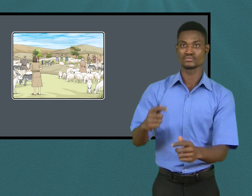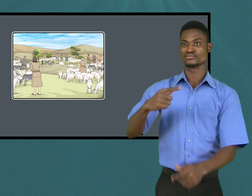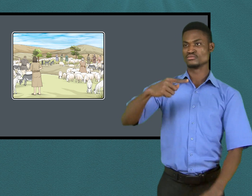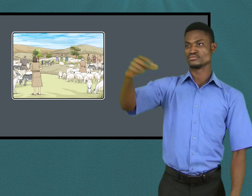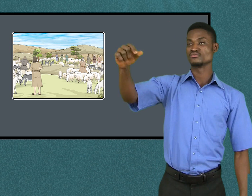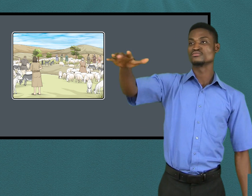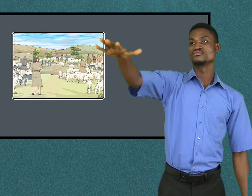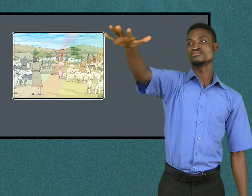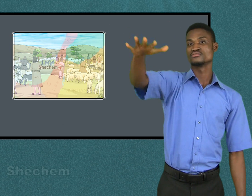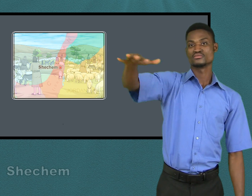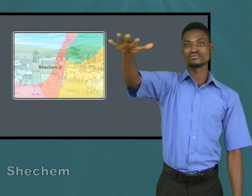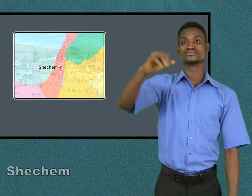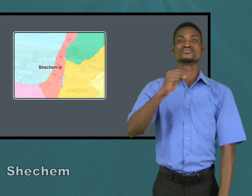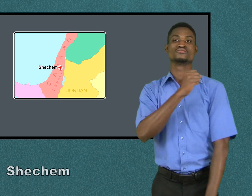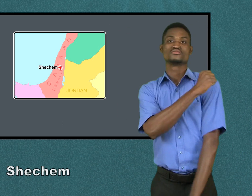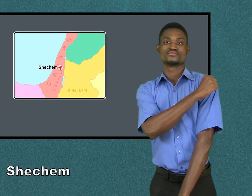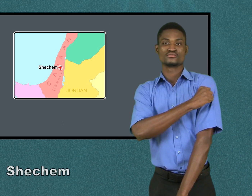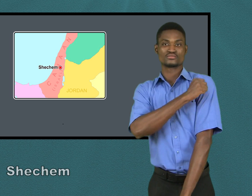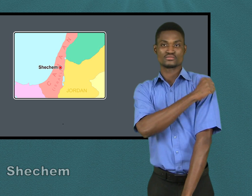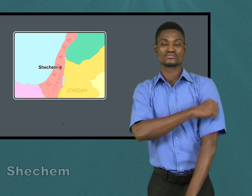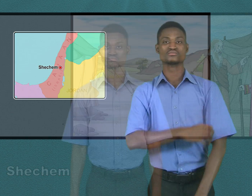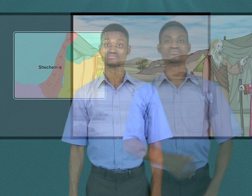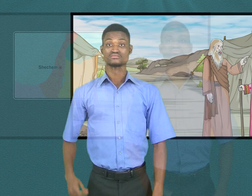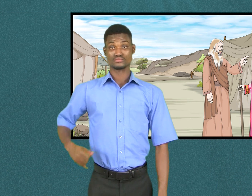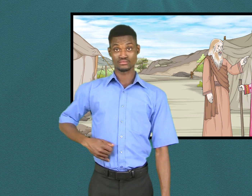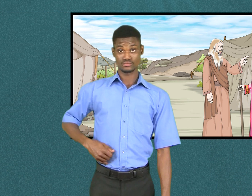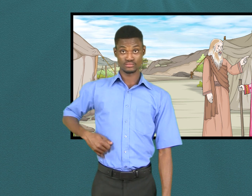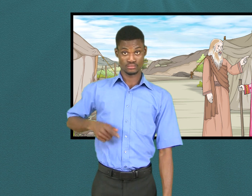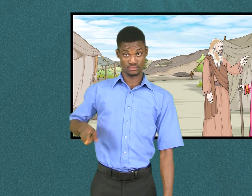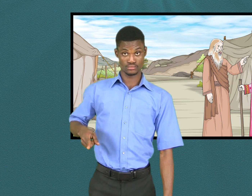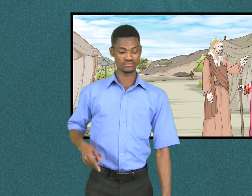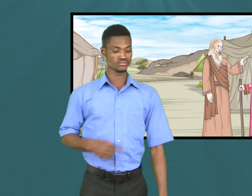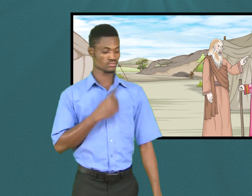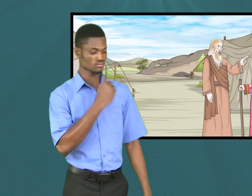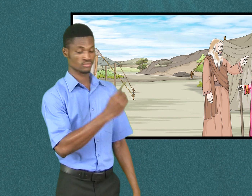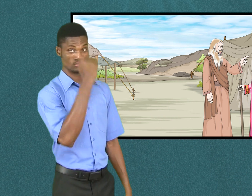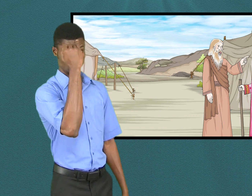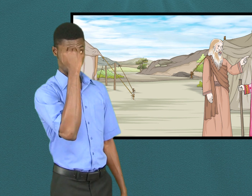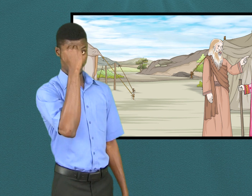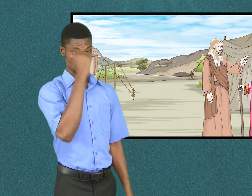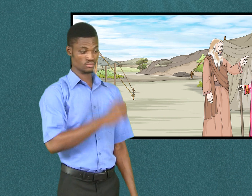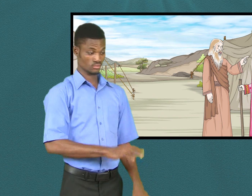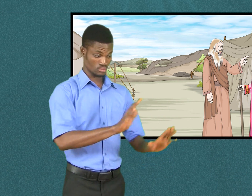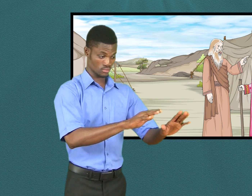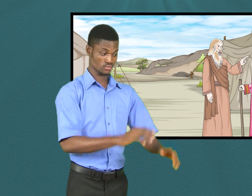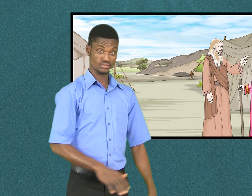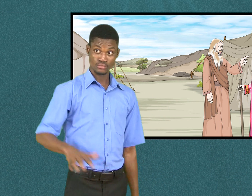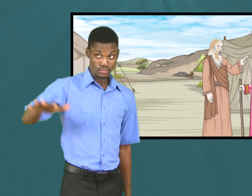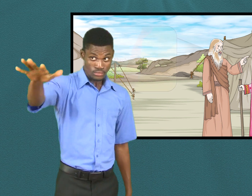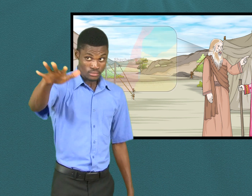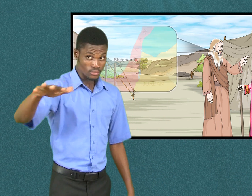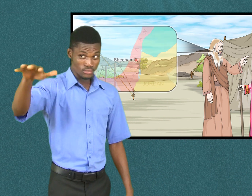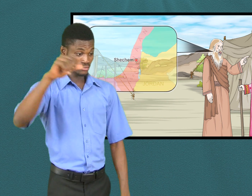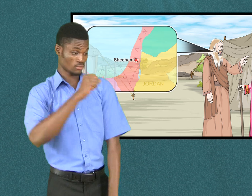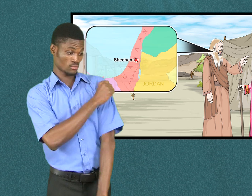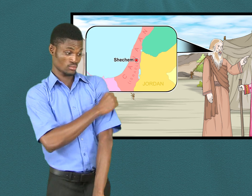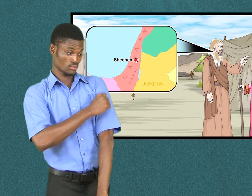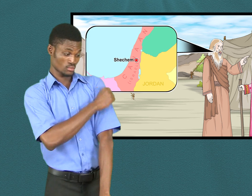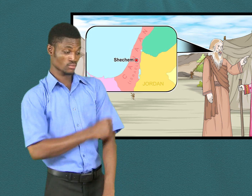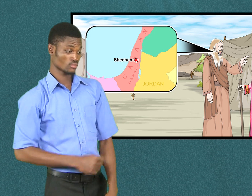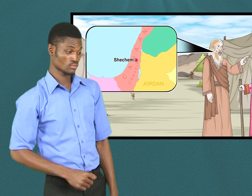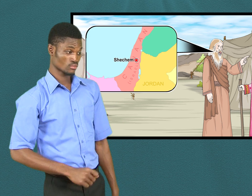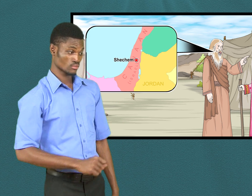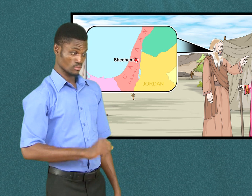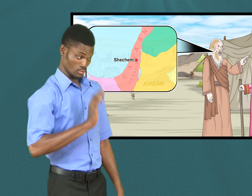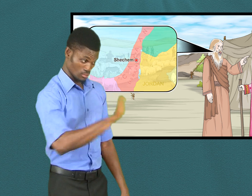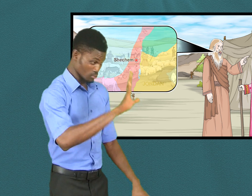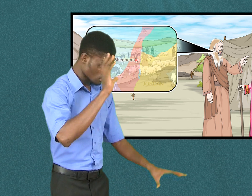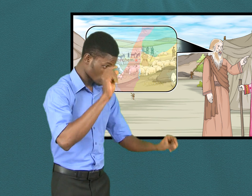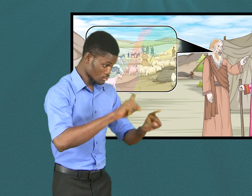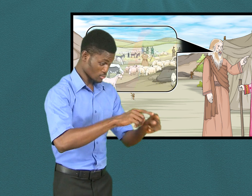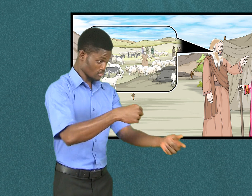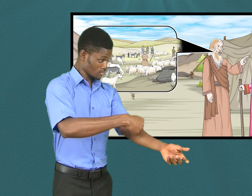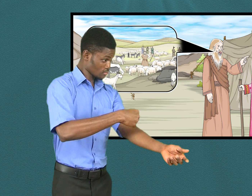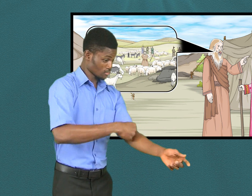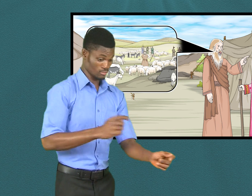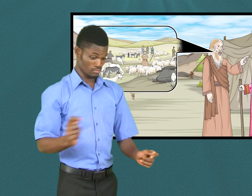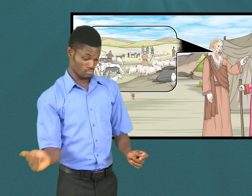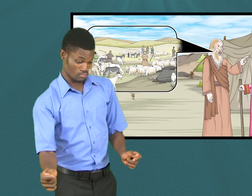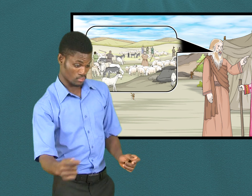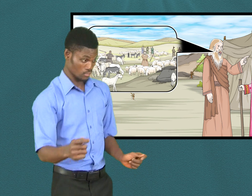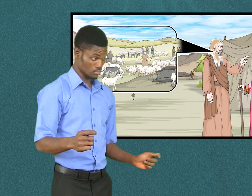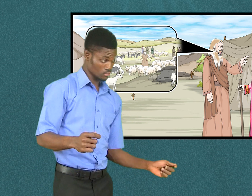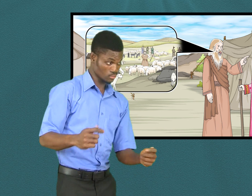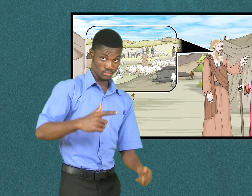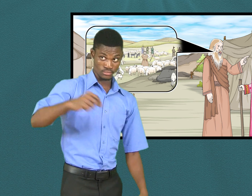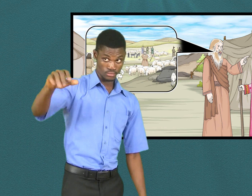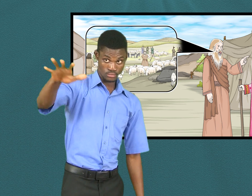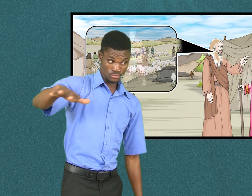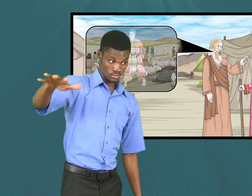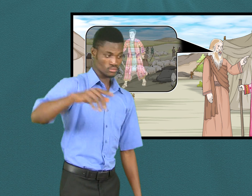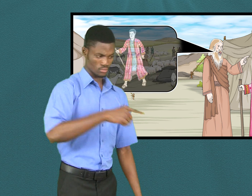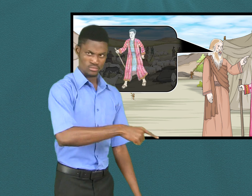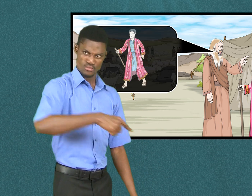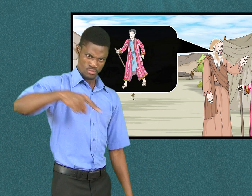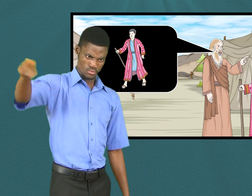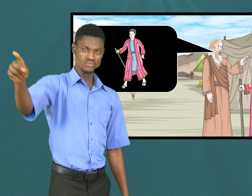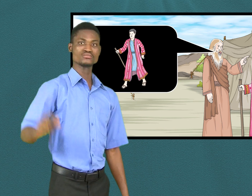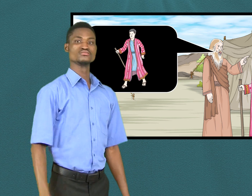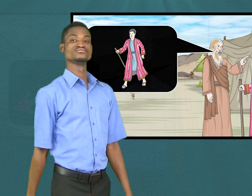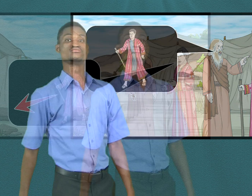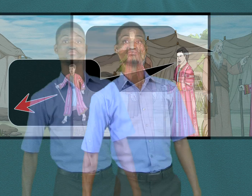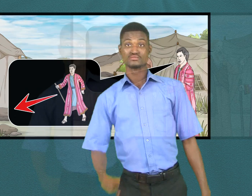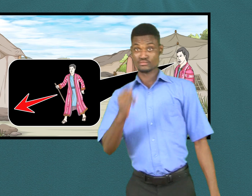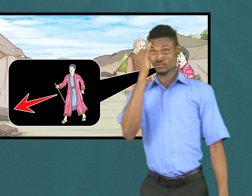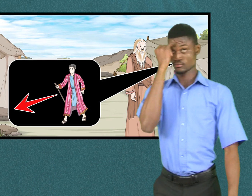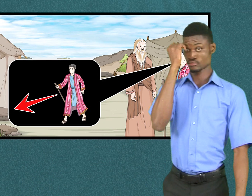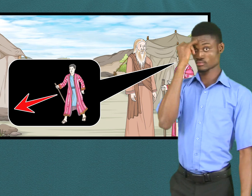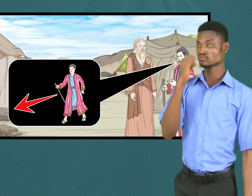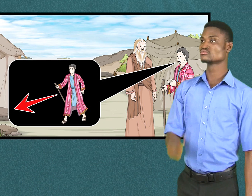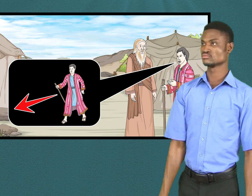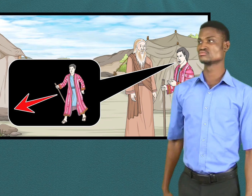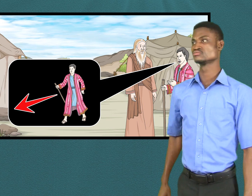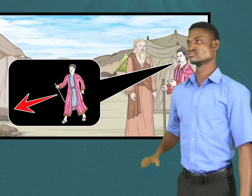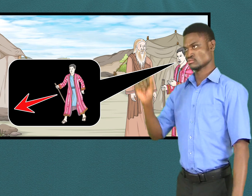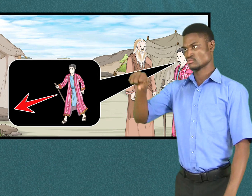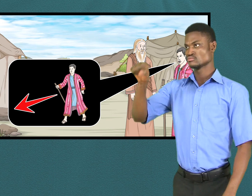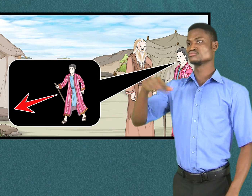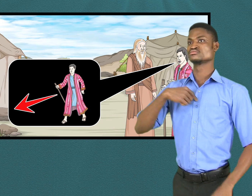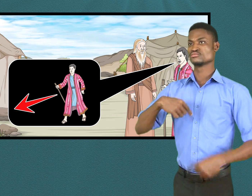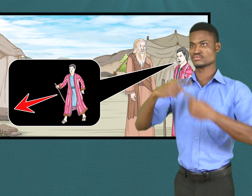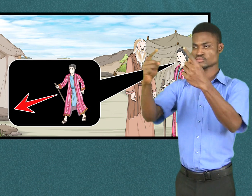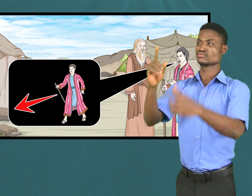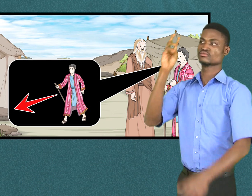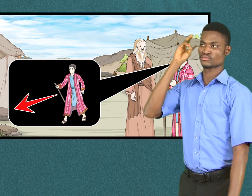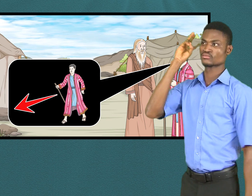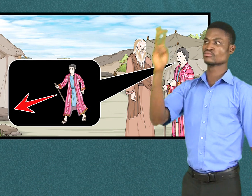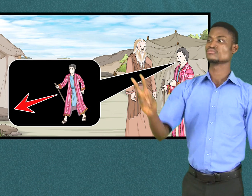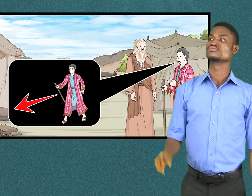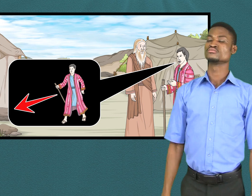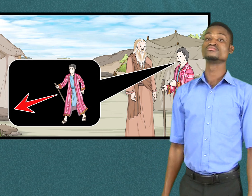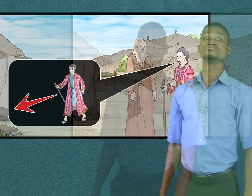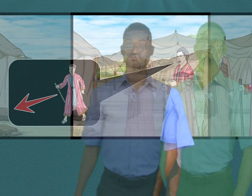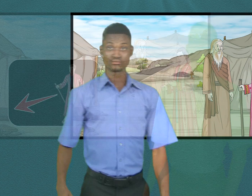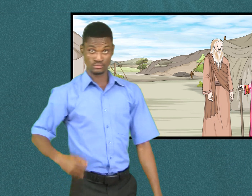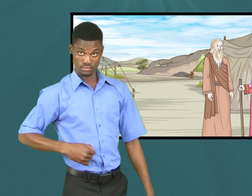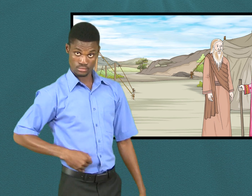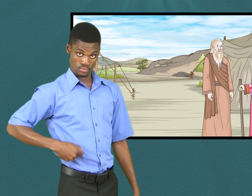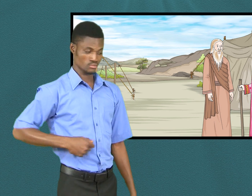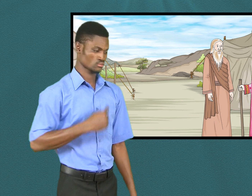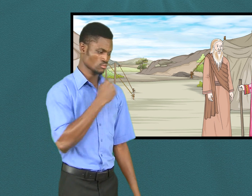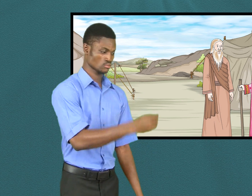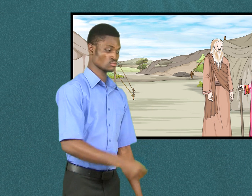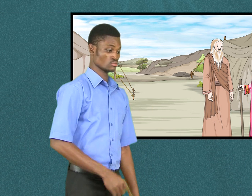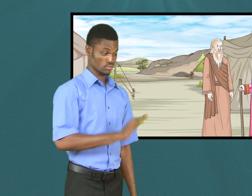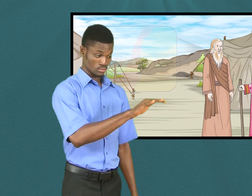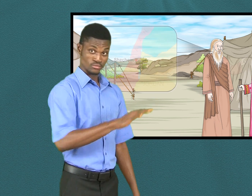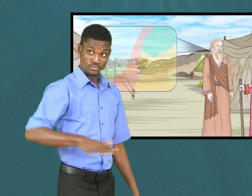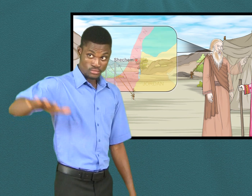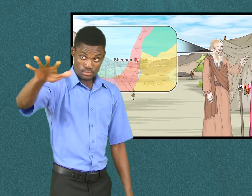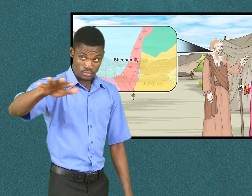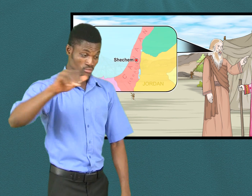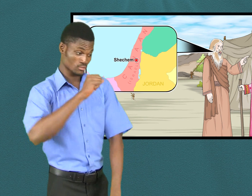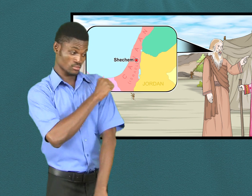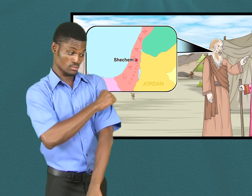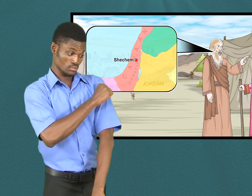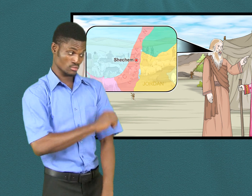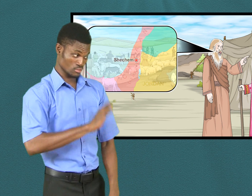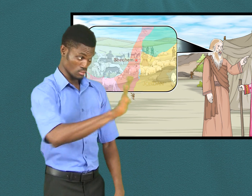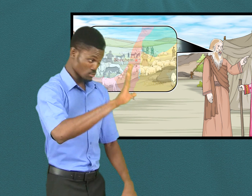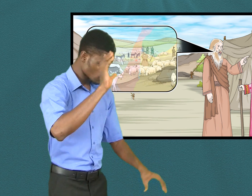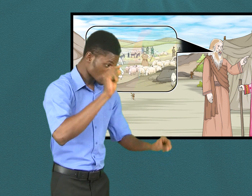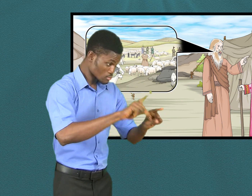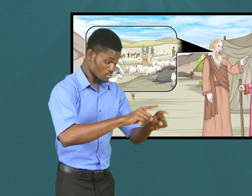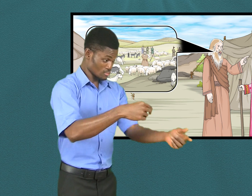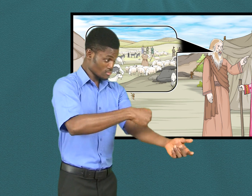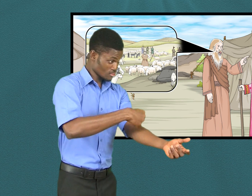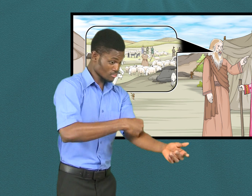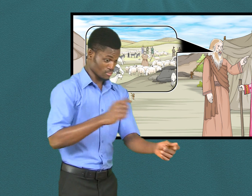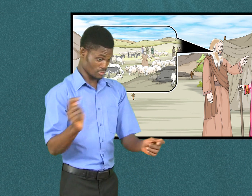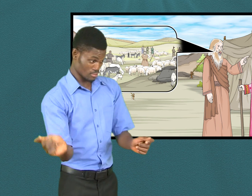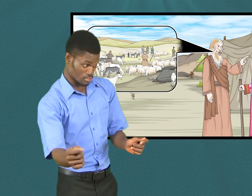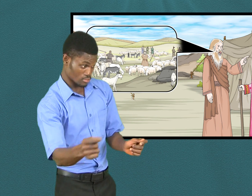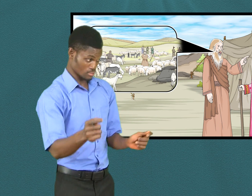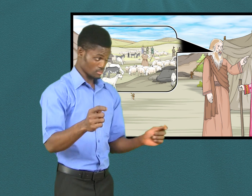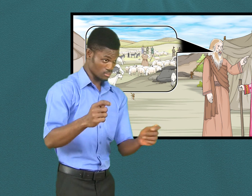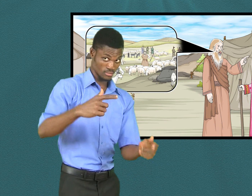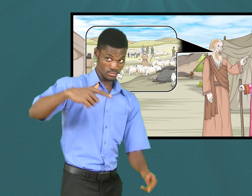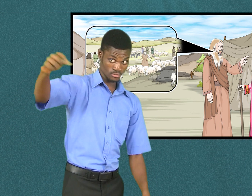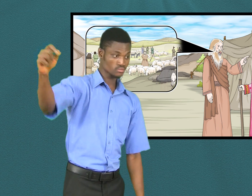Israel said to him, “Are not your brothers pasturing the flocks at Shechem? Get ready; I am sending you to them.” “I am ready,” Joseph replied.